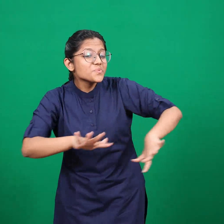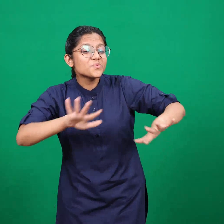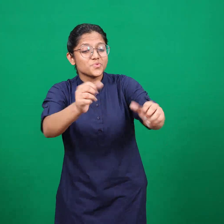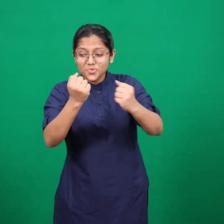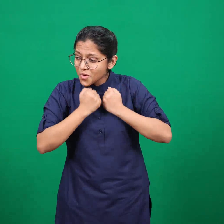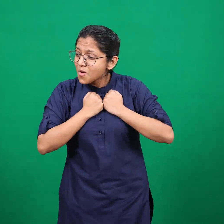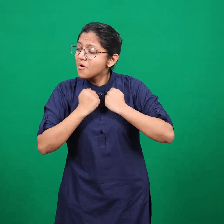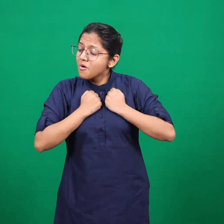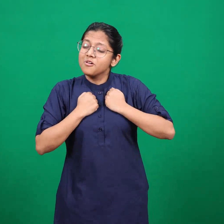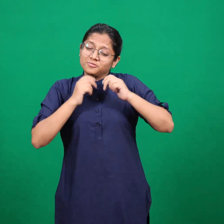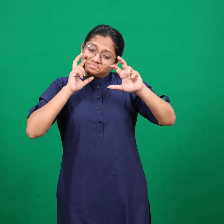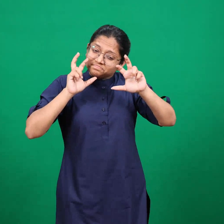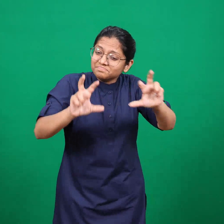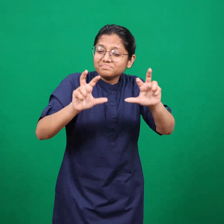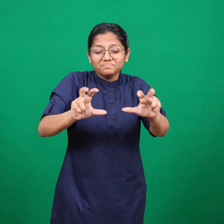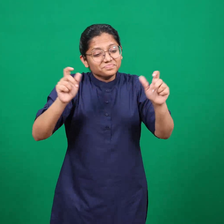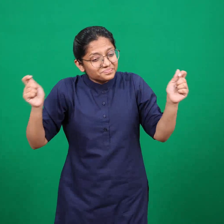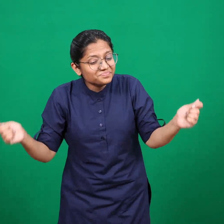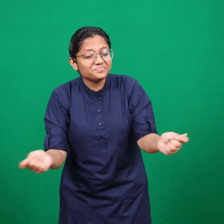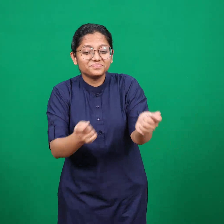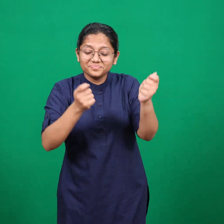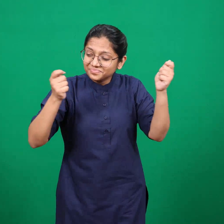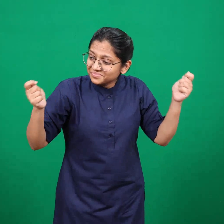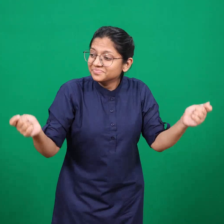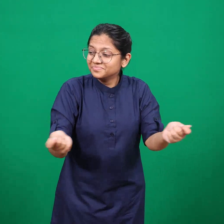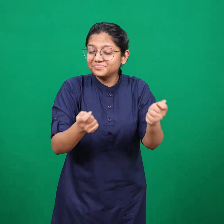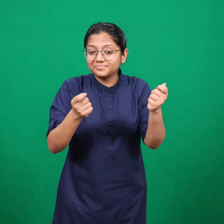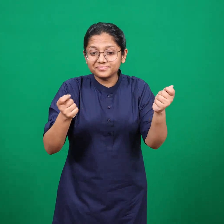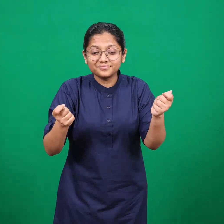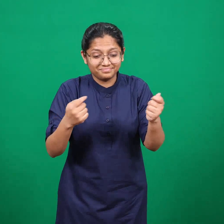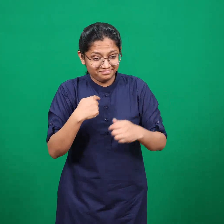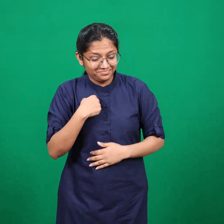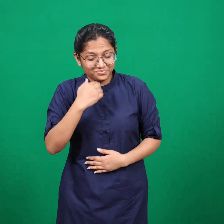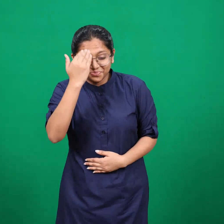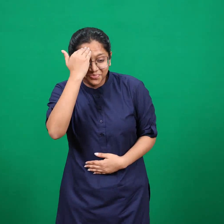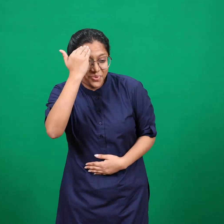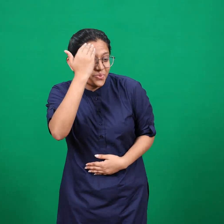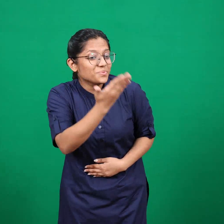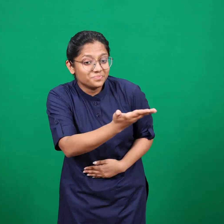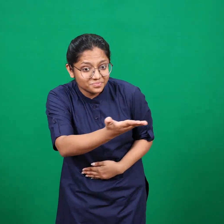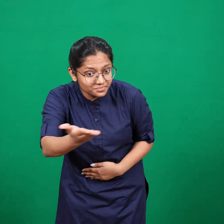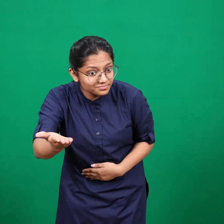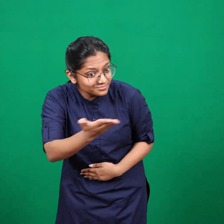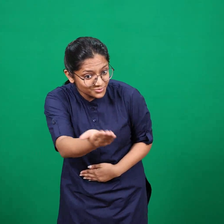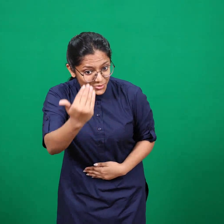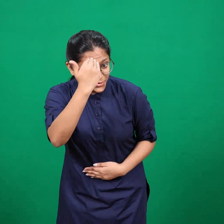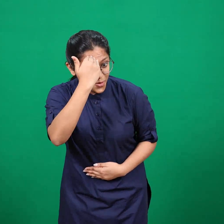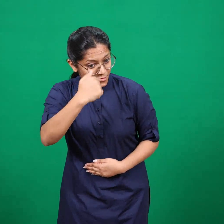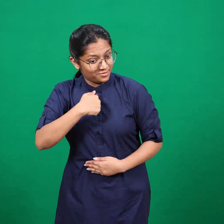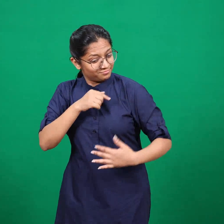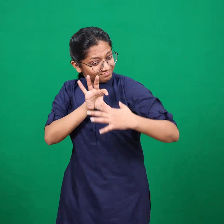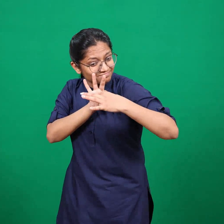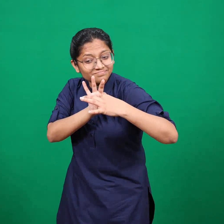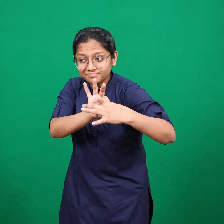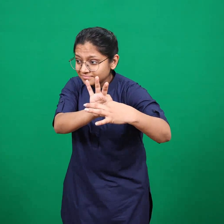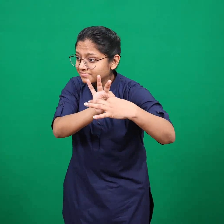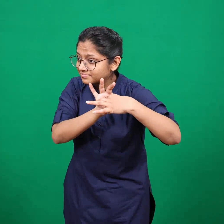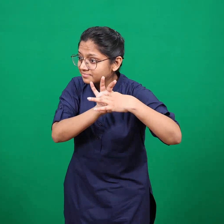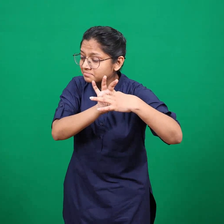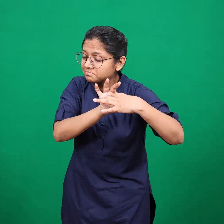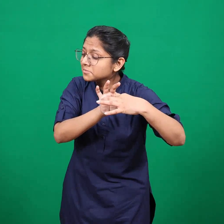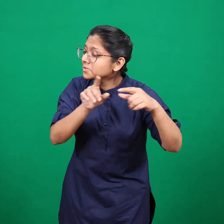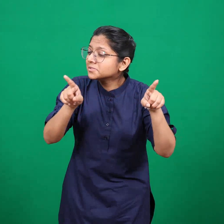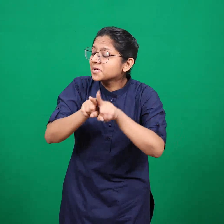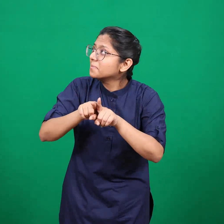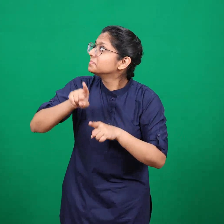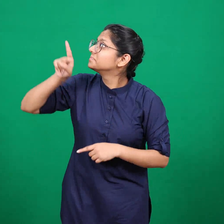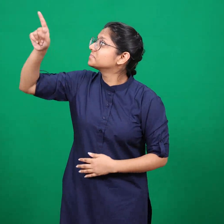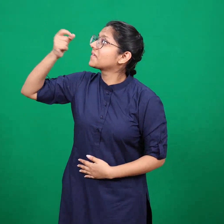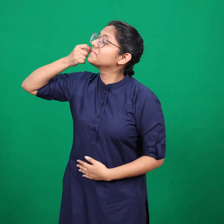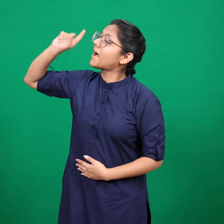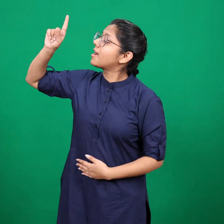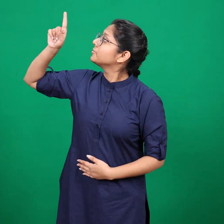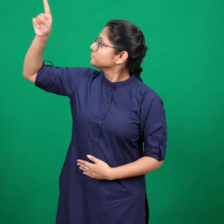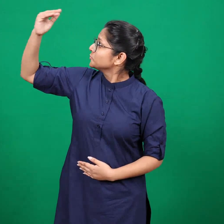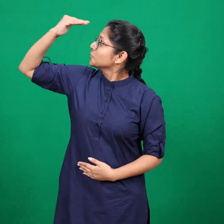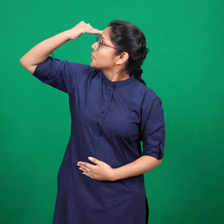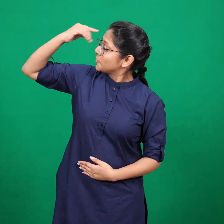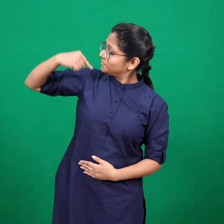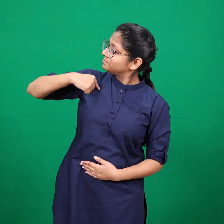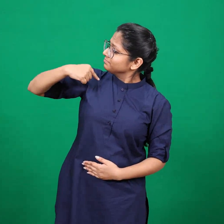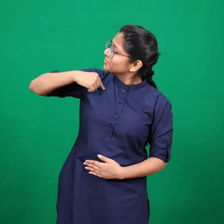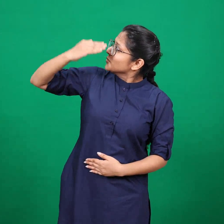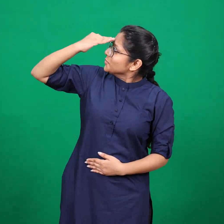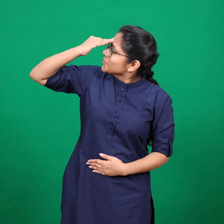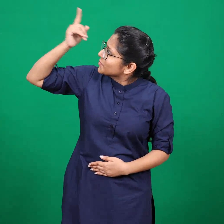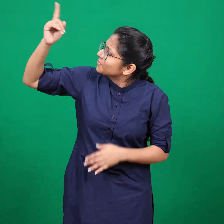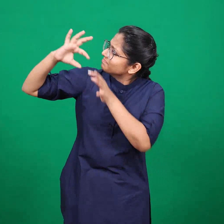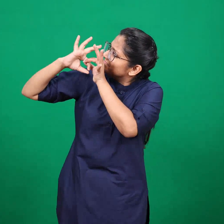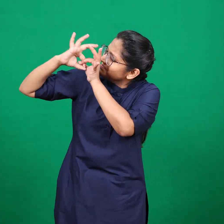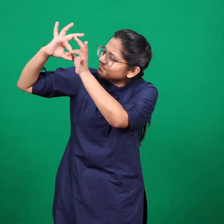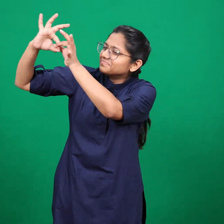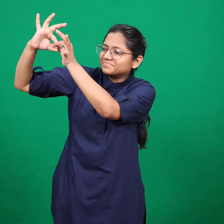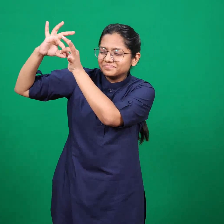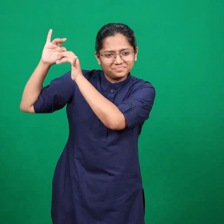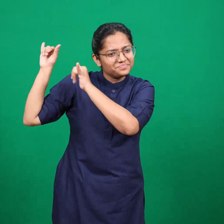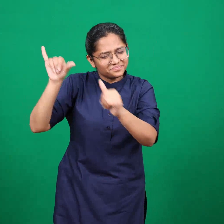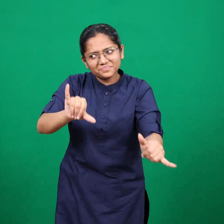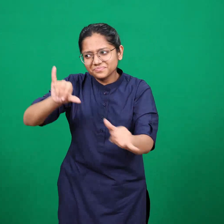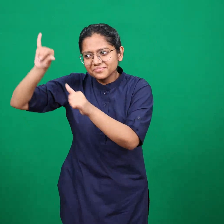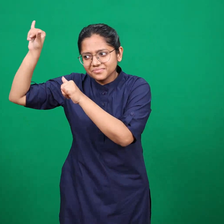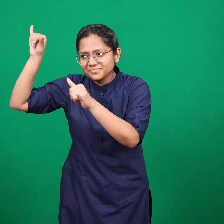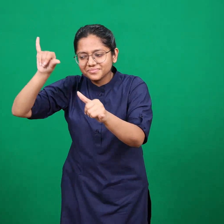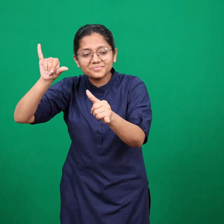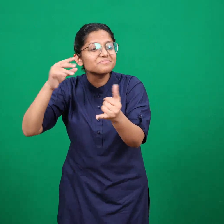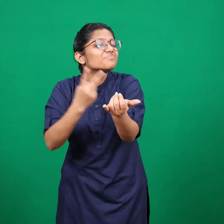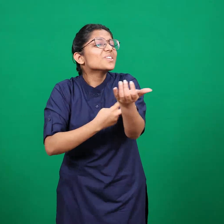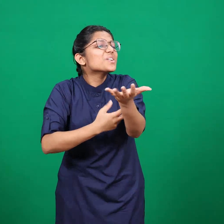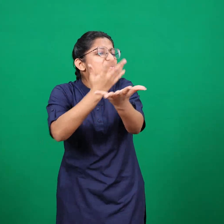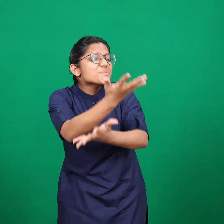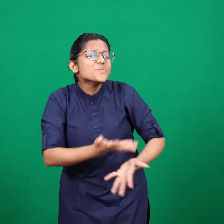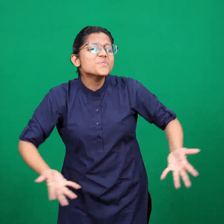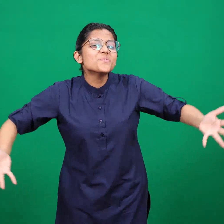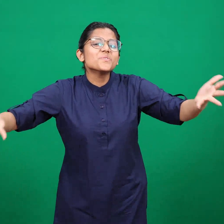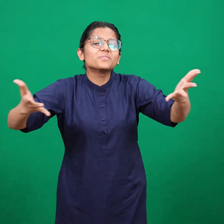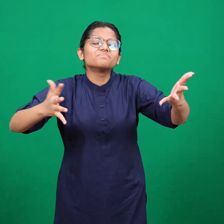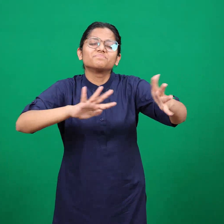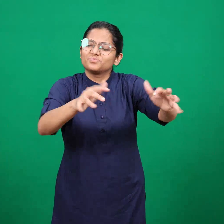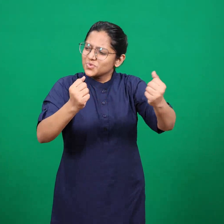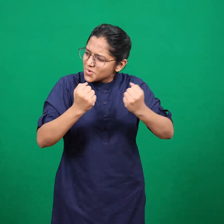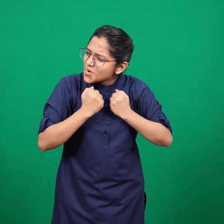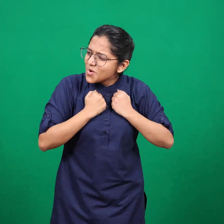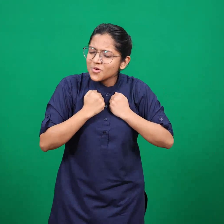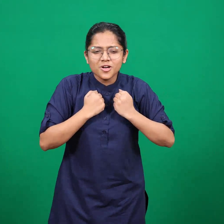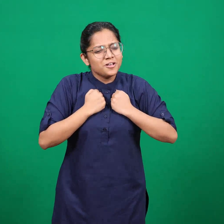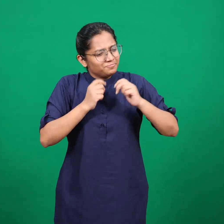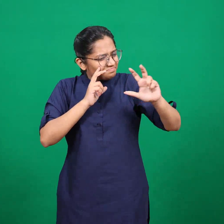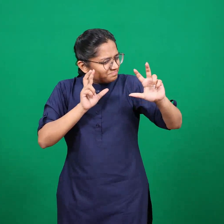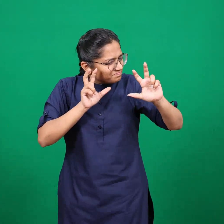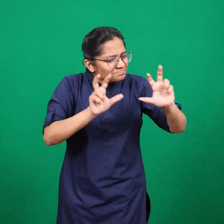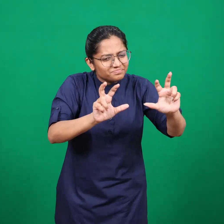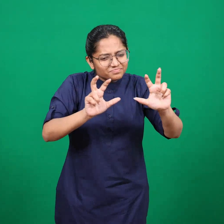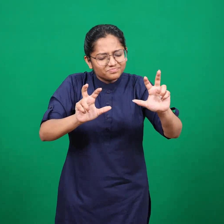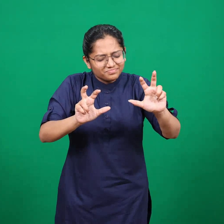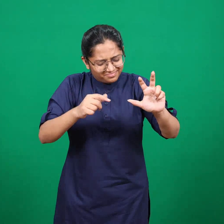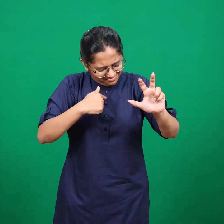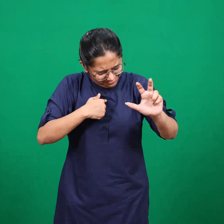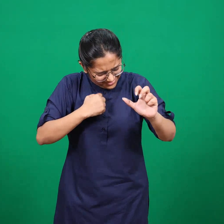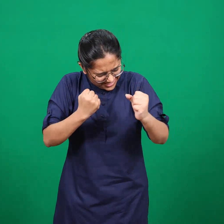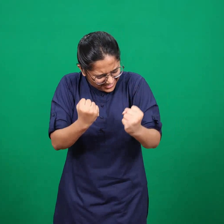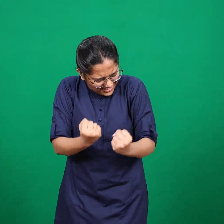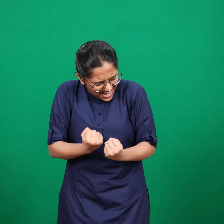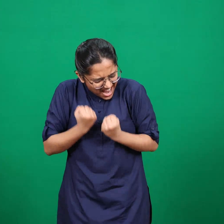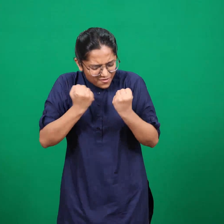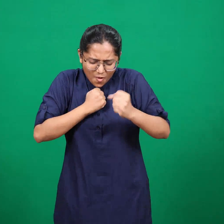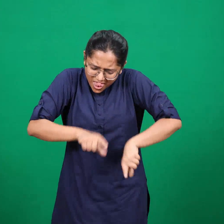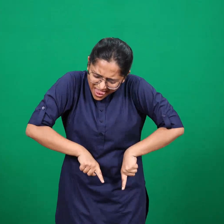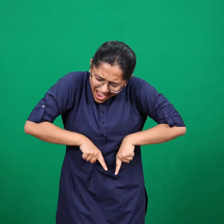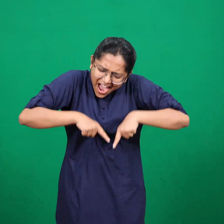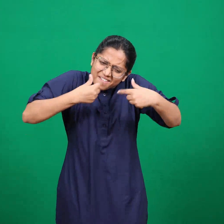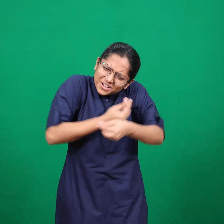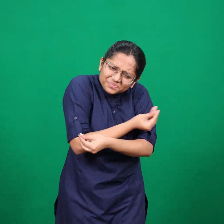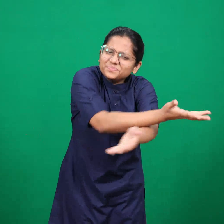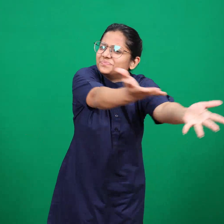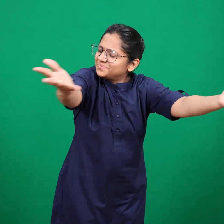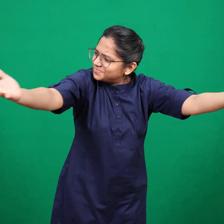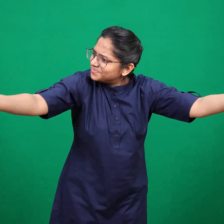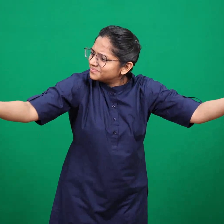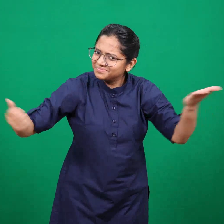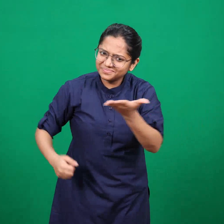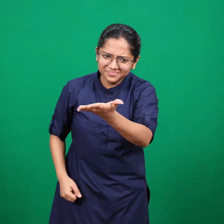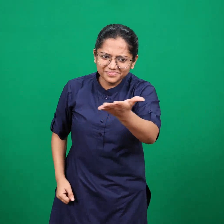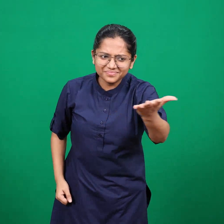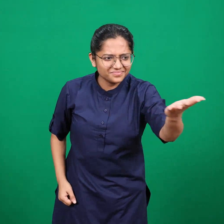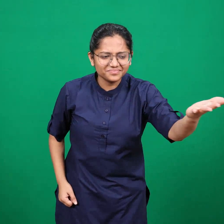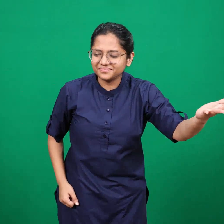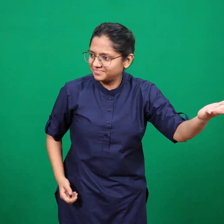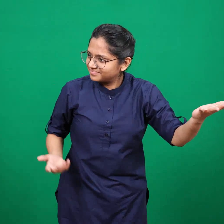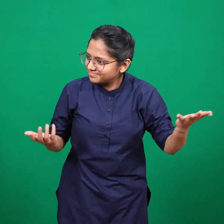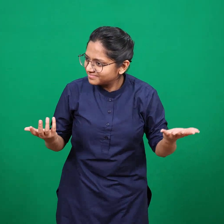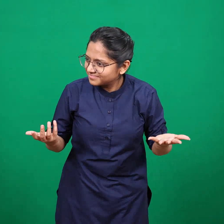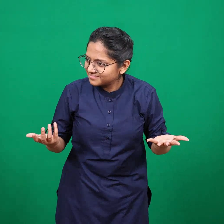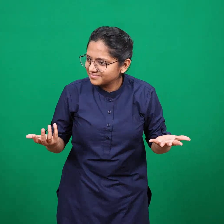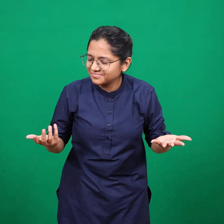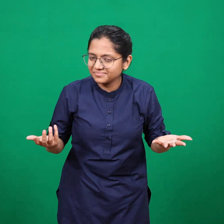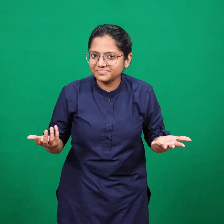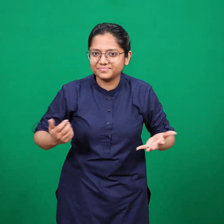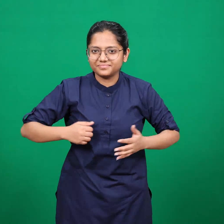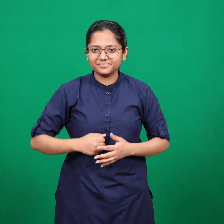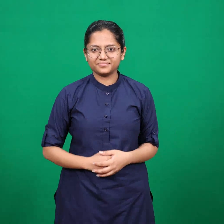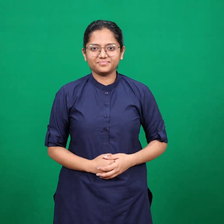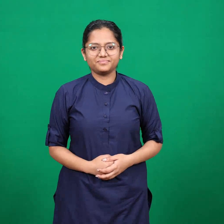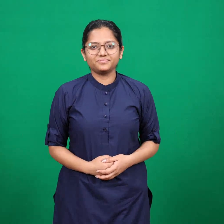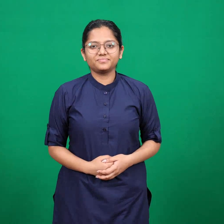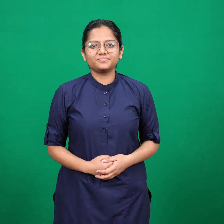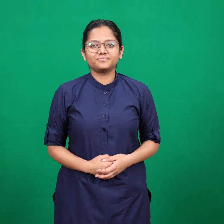I am the good shepherd. I know My sheep and My sheep know Me, just as the Father knows Me and I know the Father.